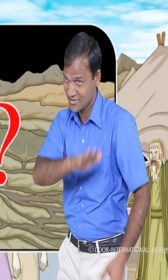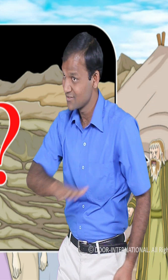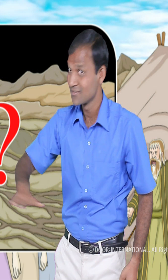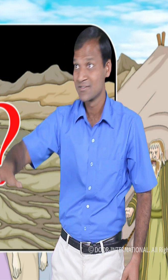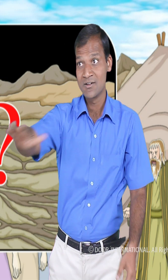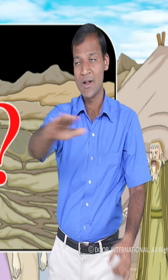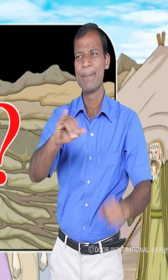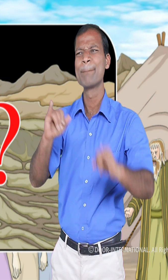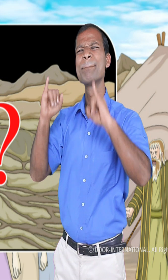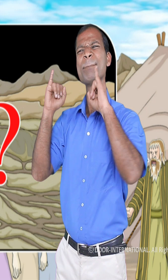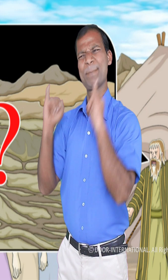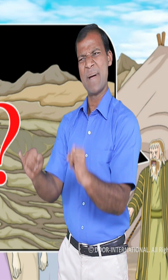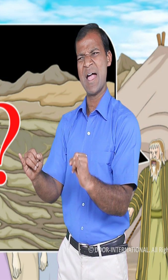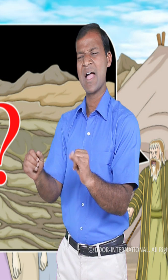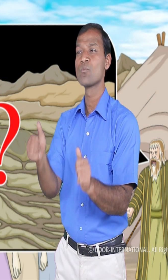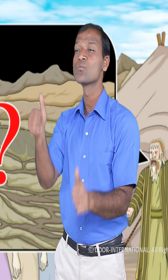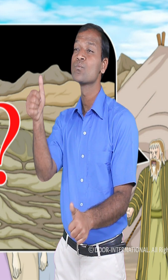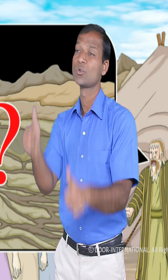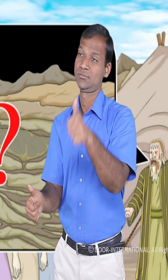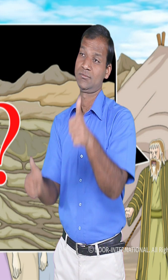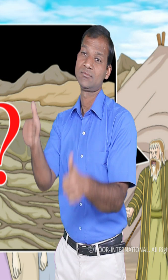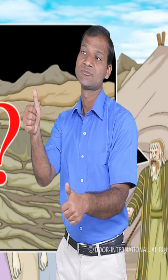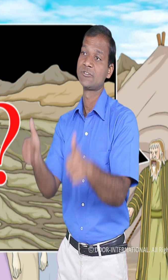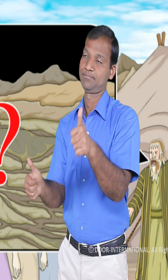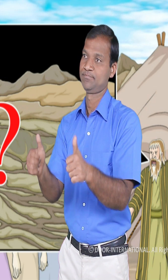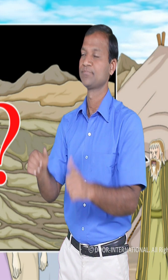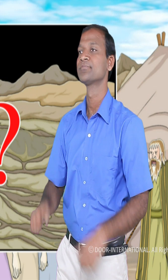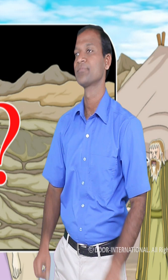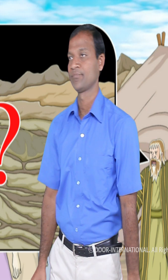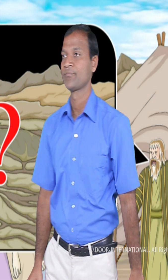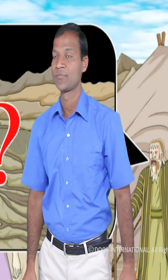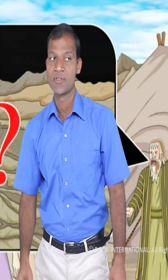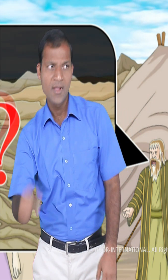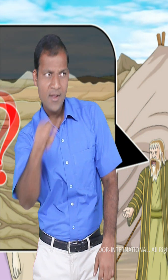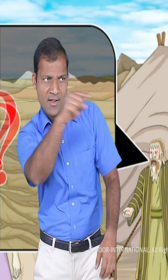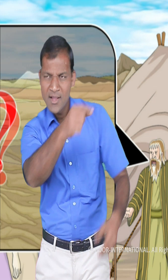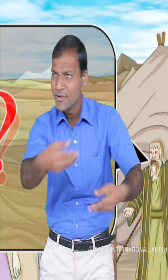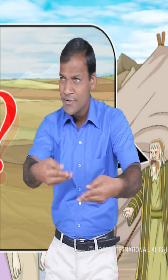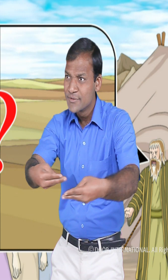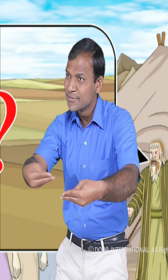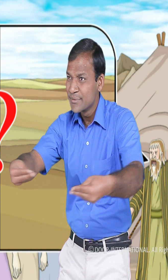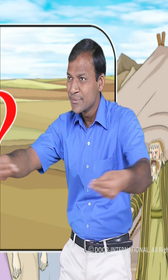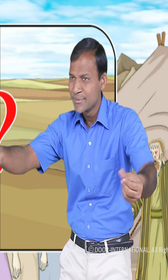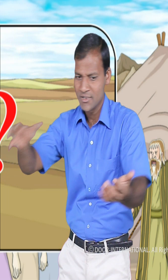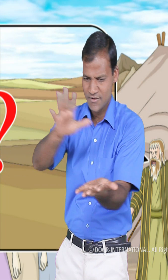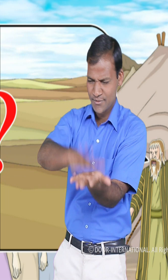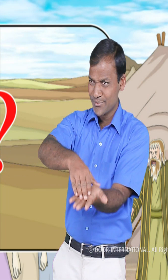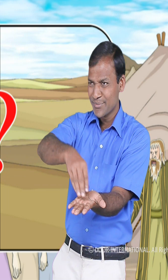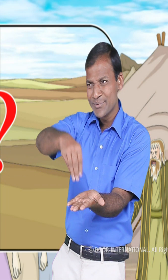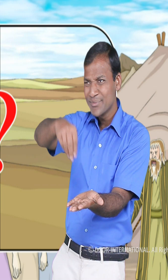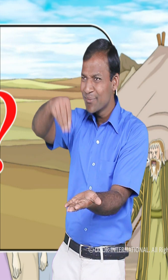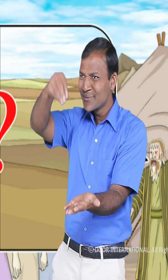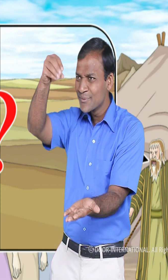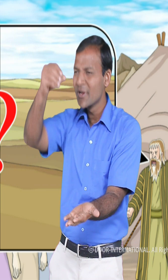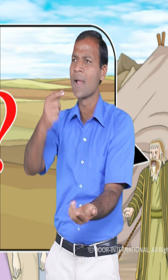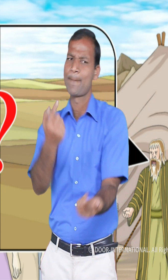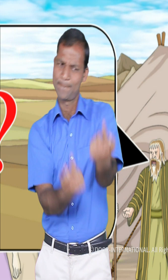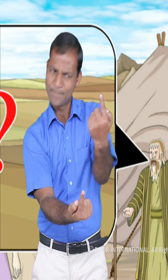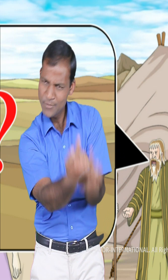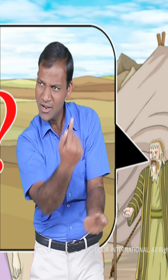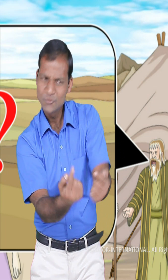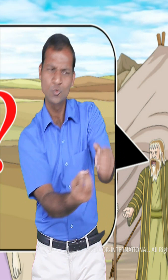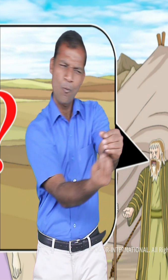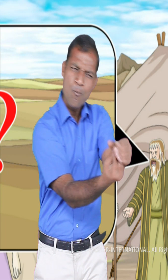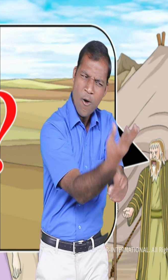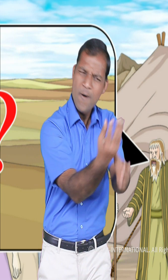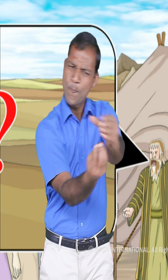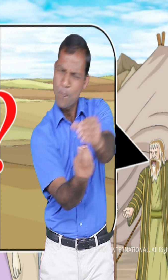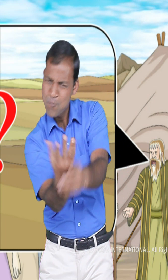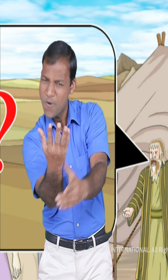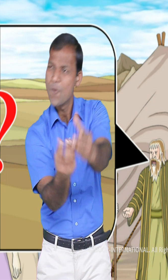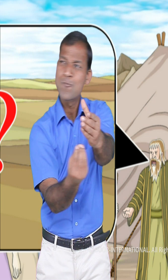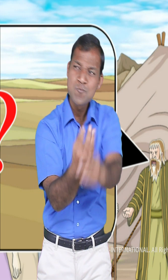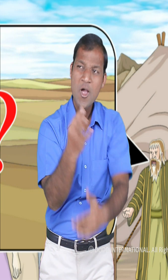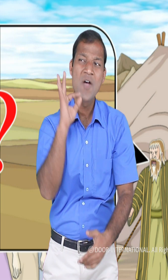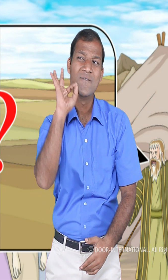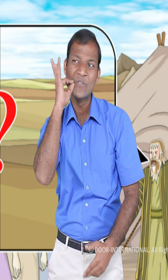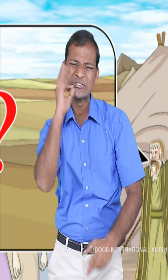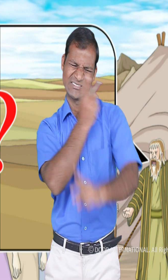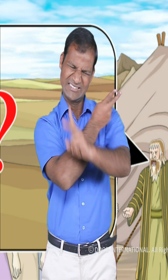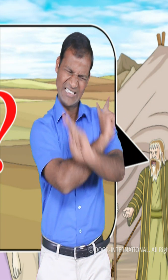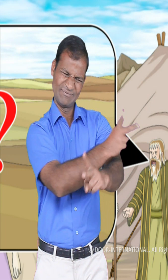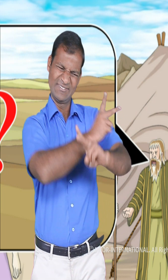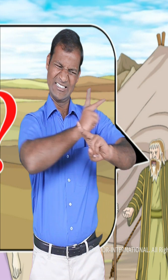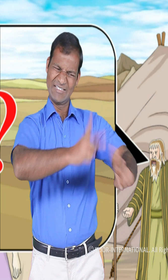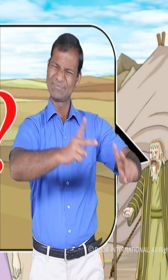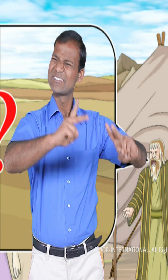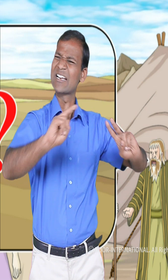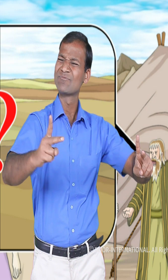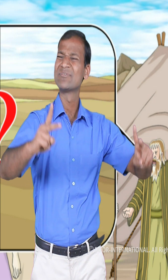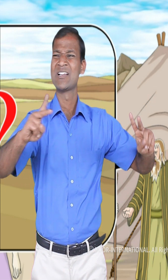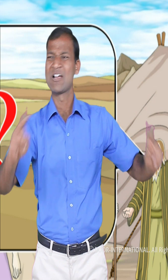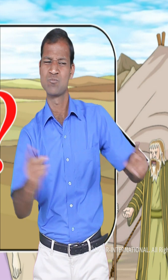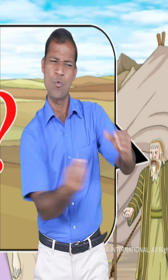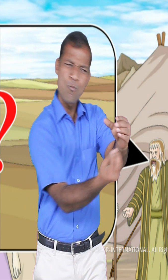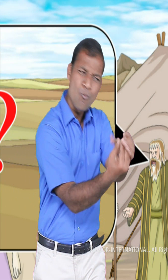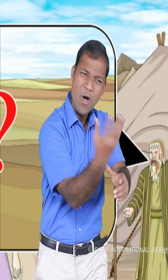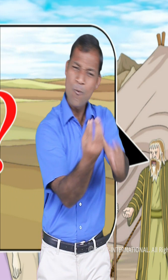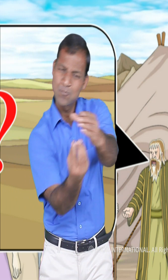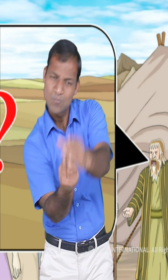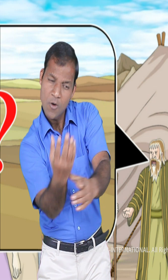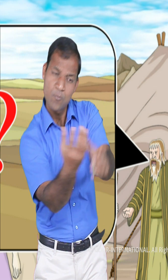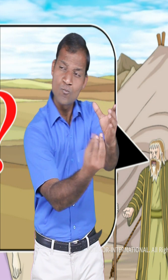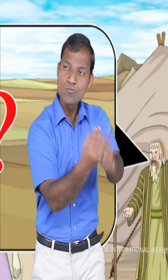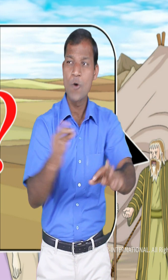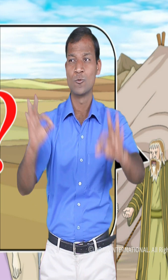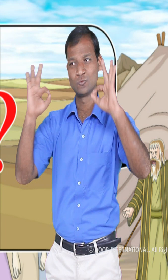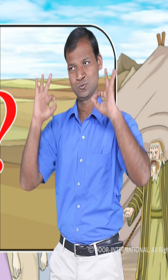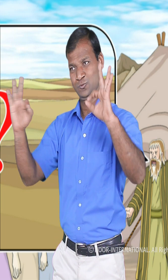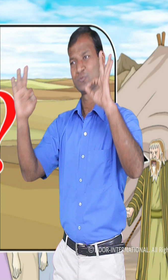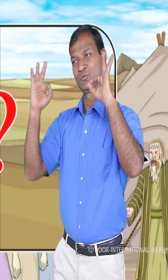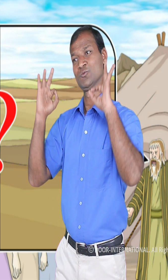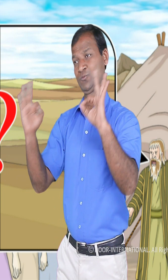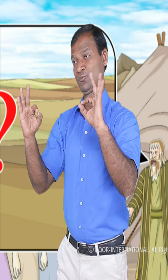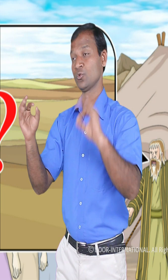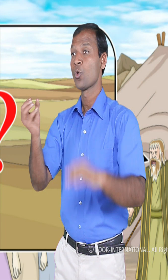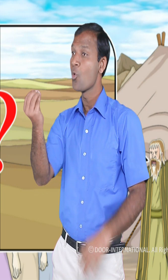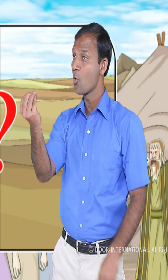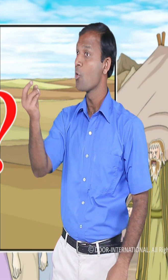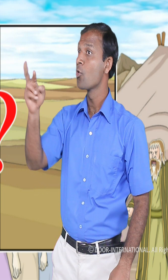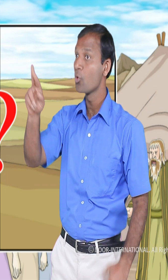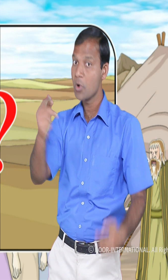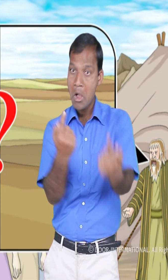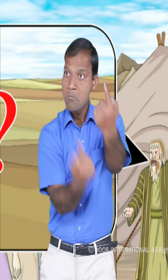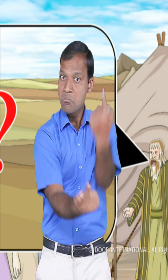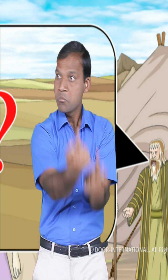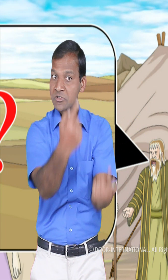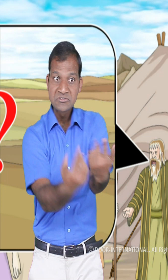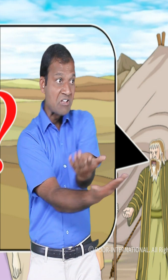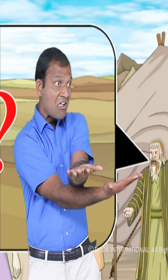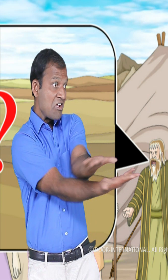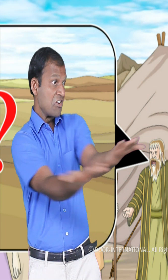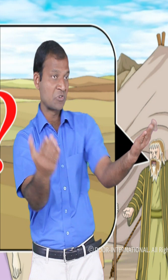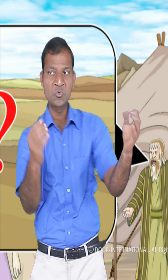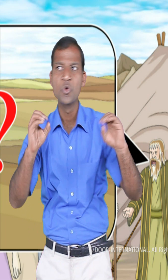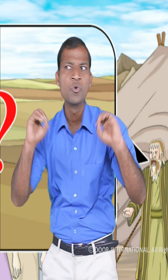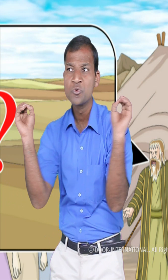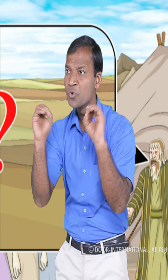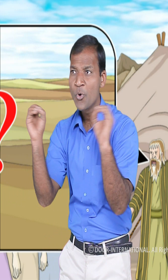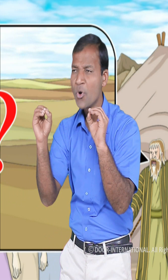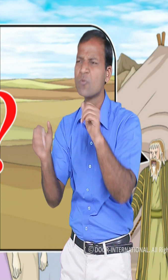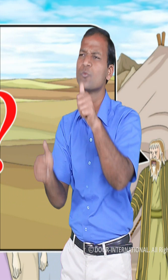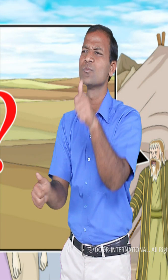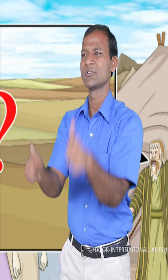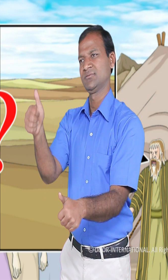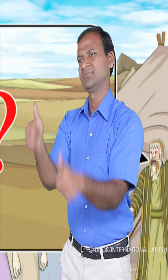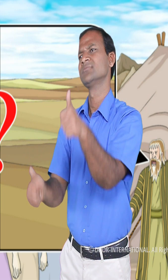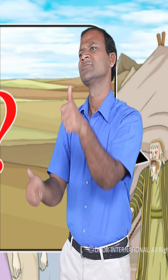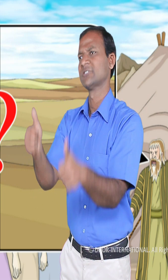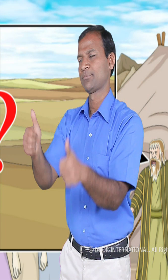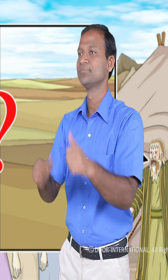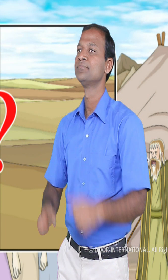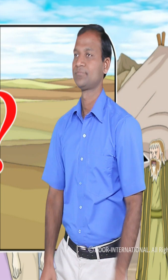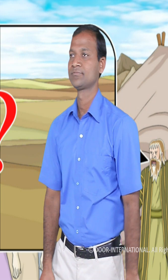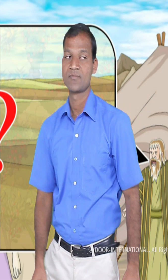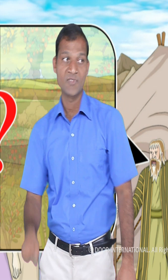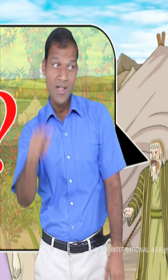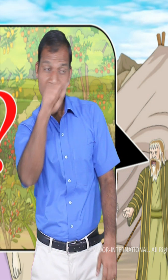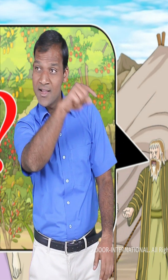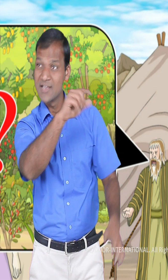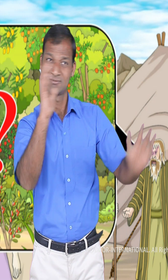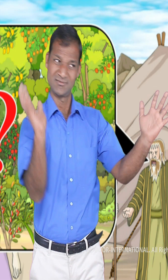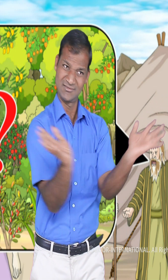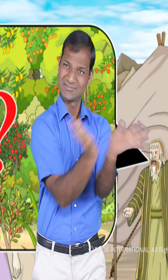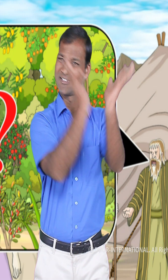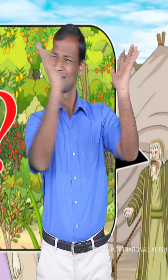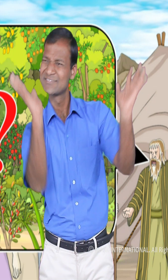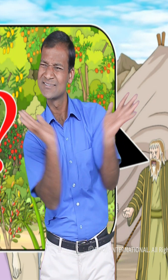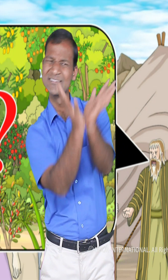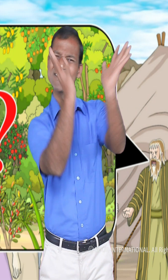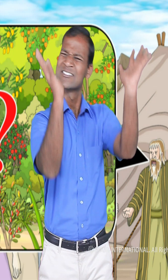Is the soil fertile or unproductive?